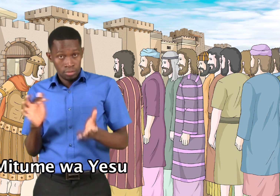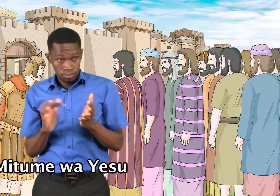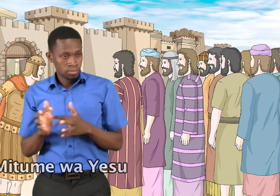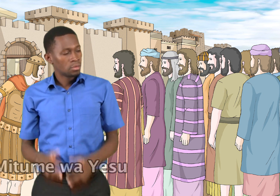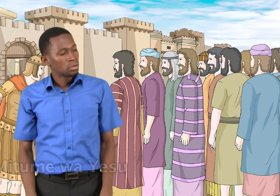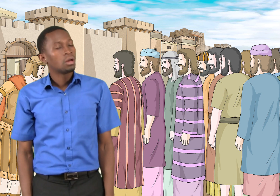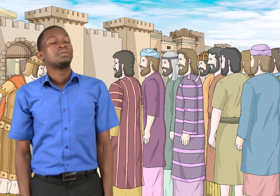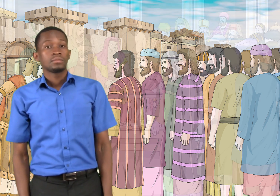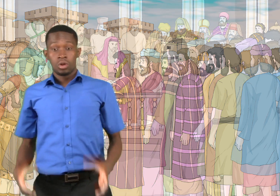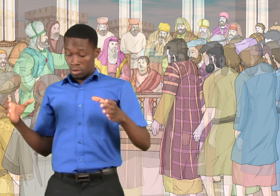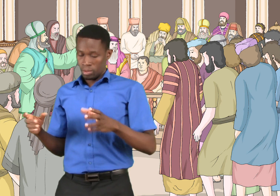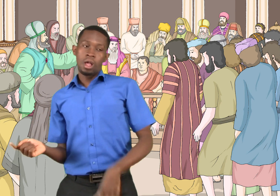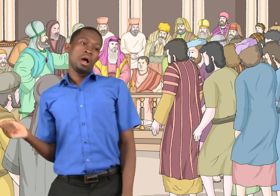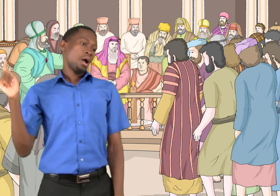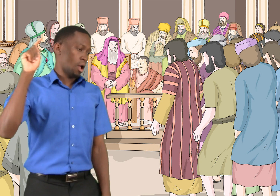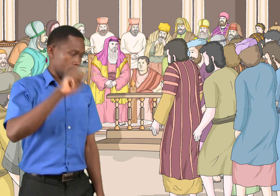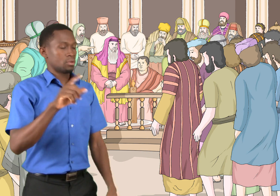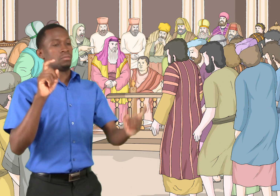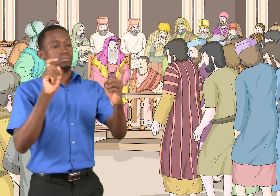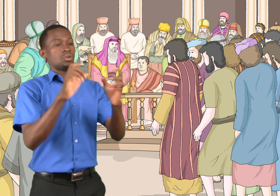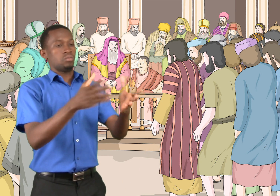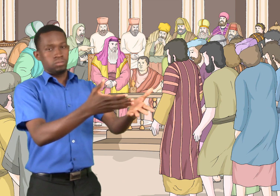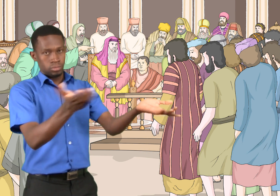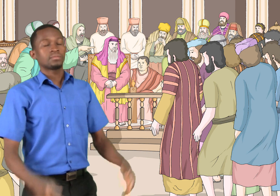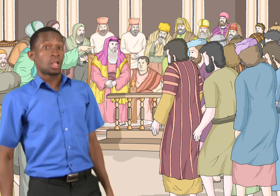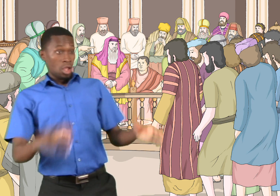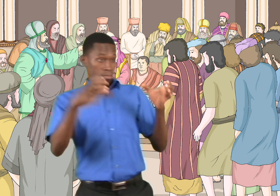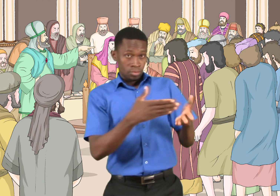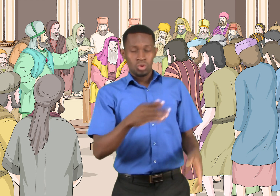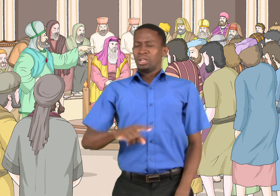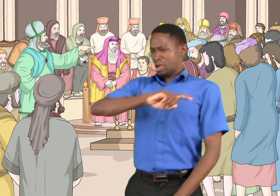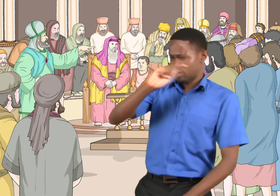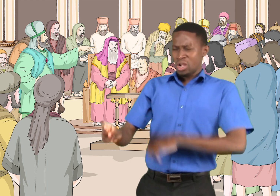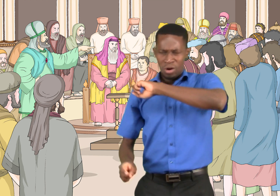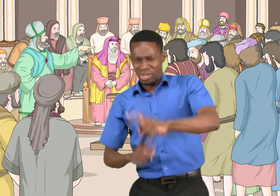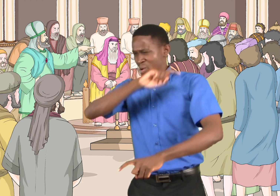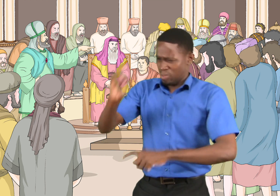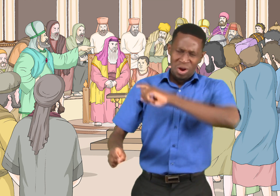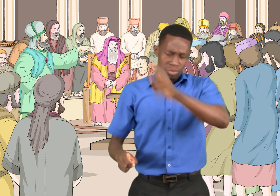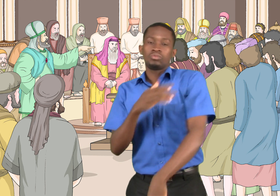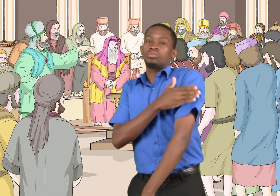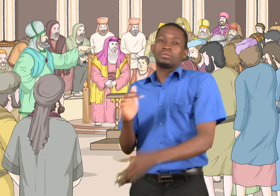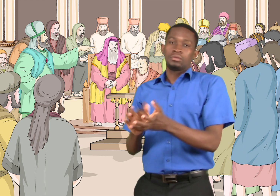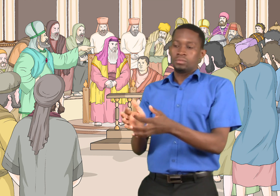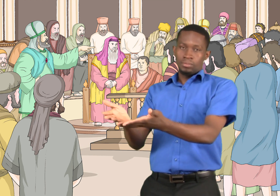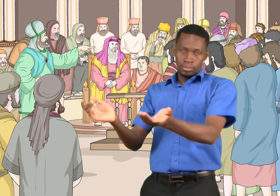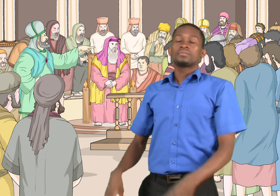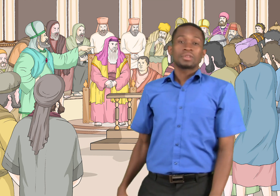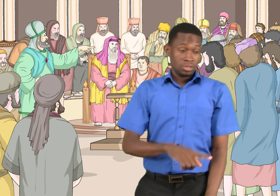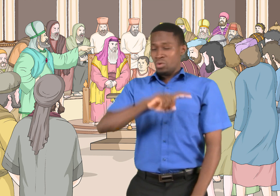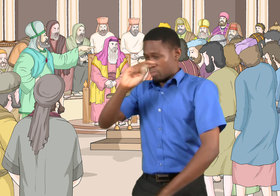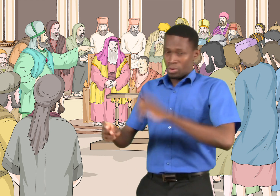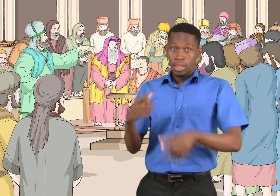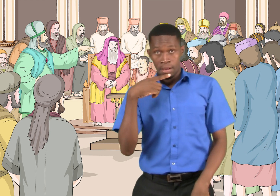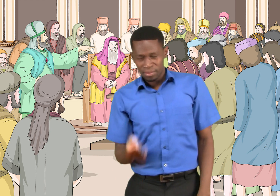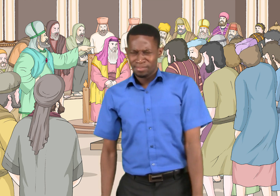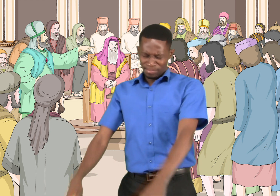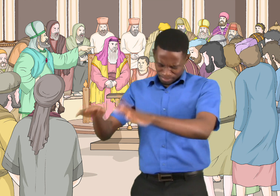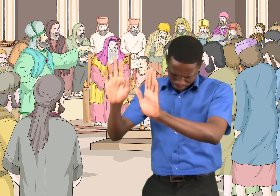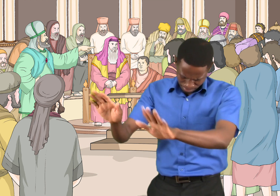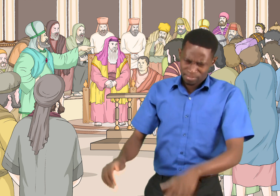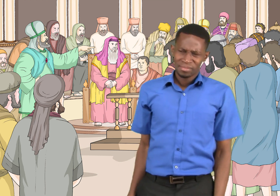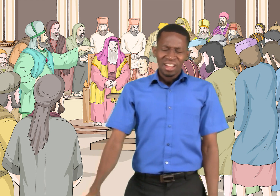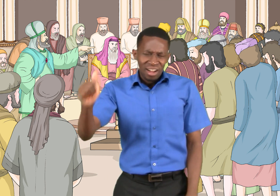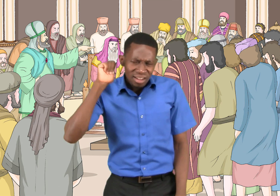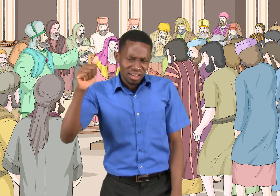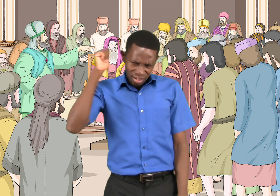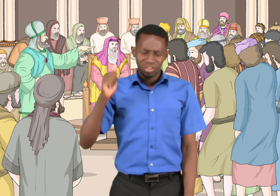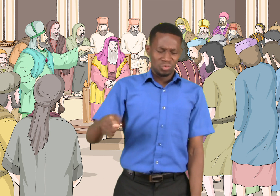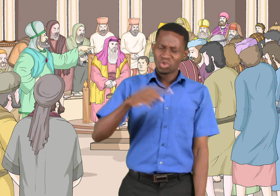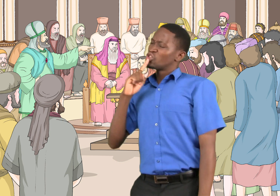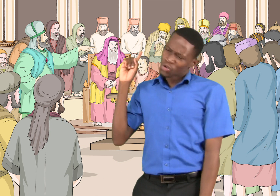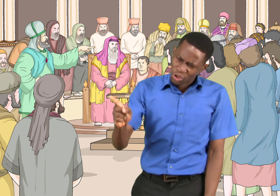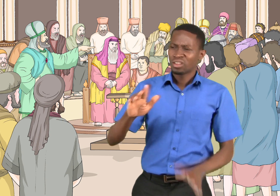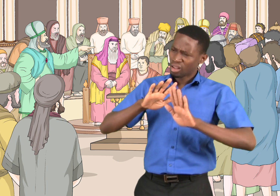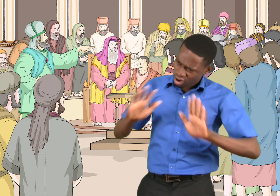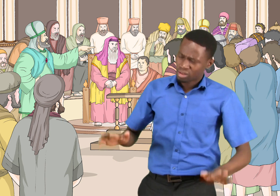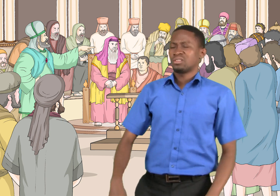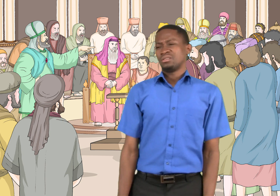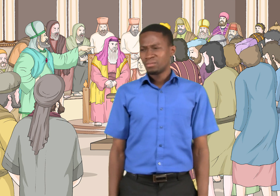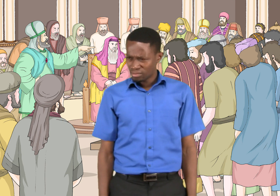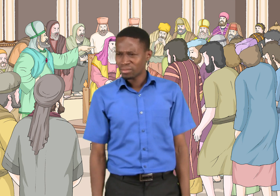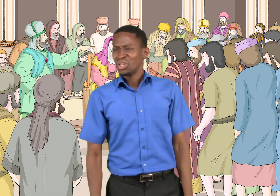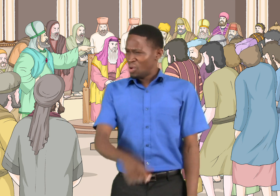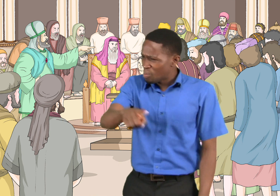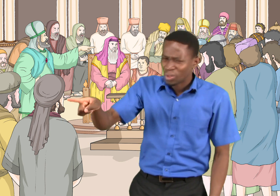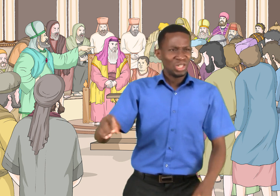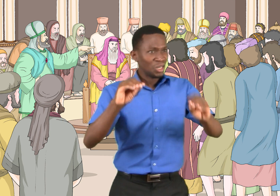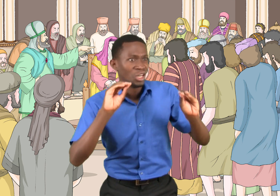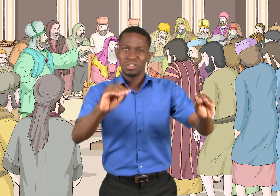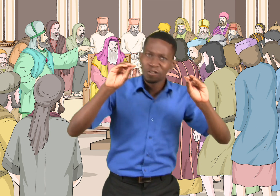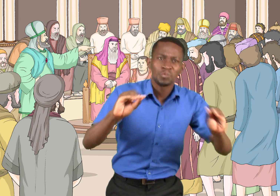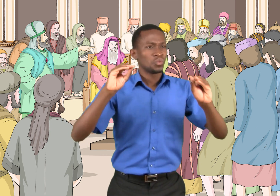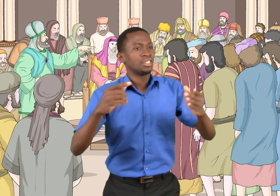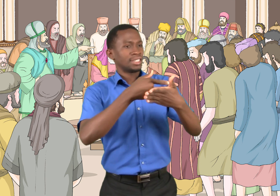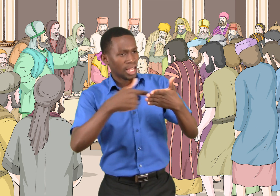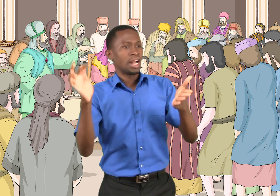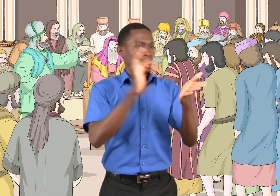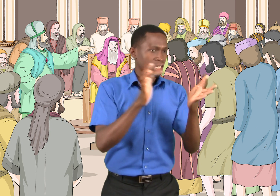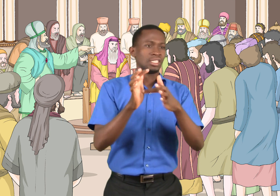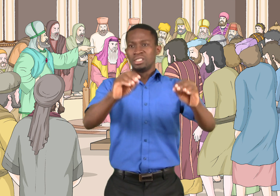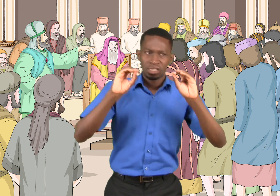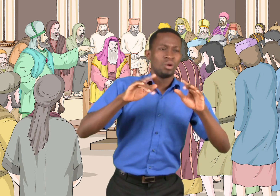They brought them in and made them stand before the Sanhedrin, where the high priest interrogated them.